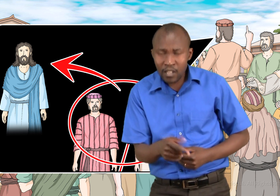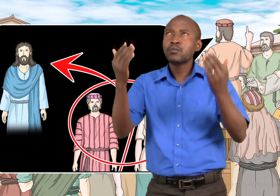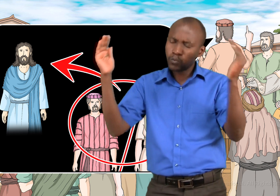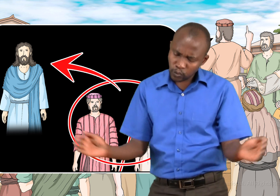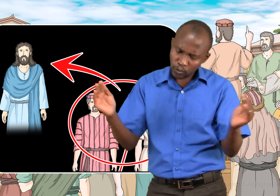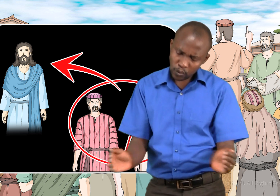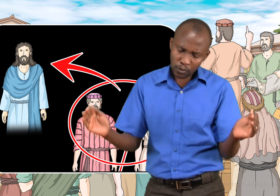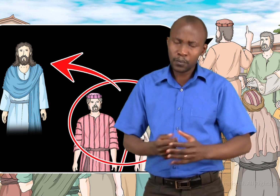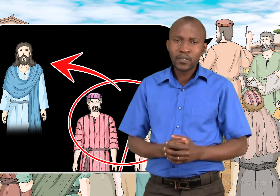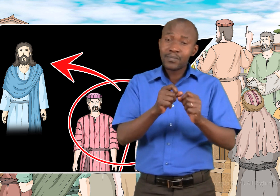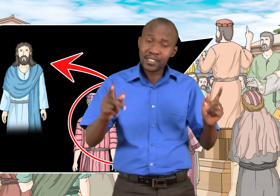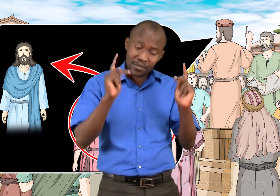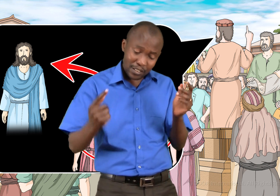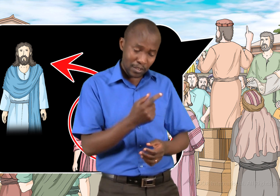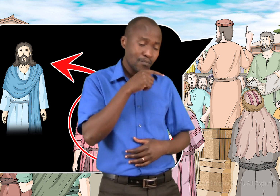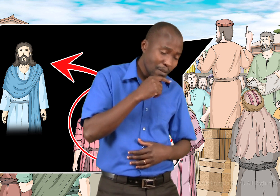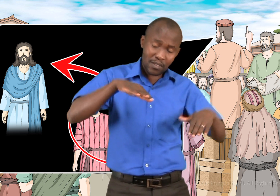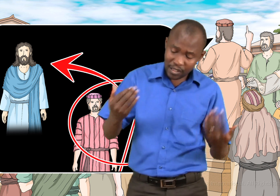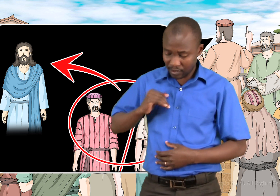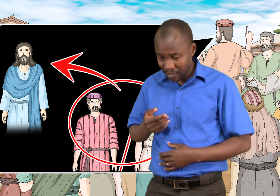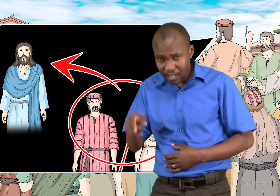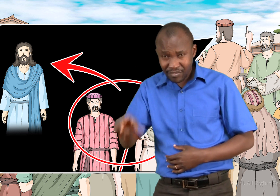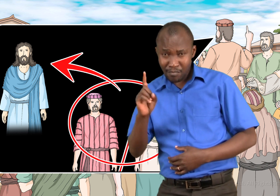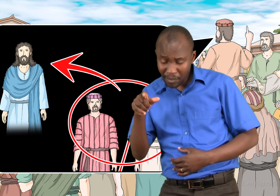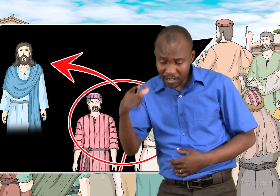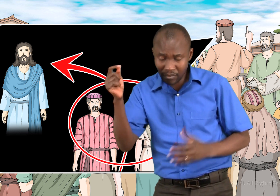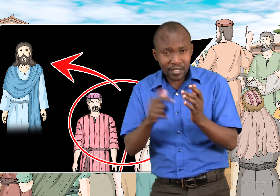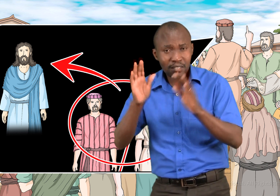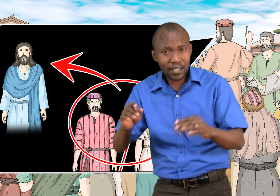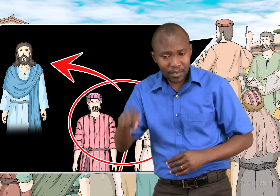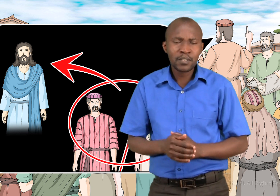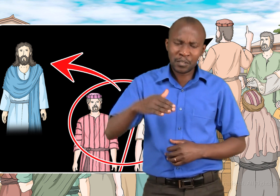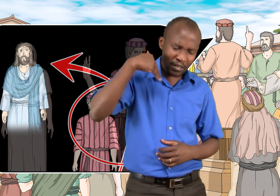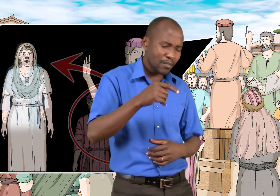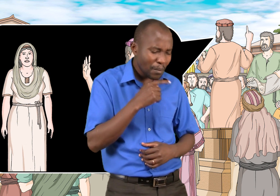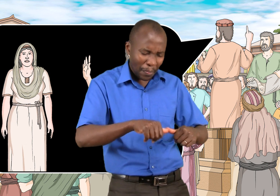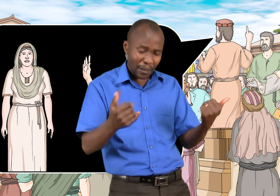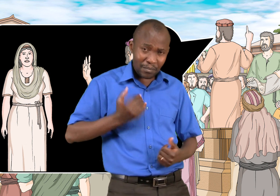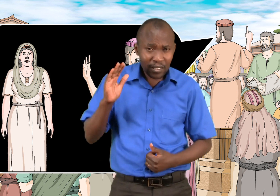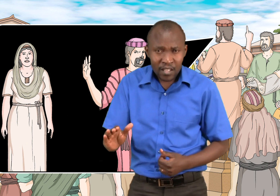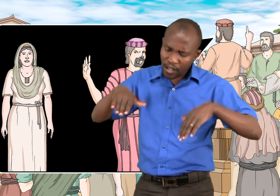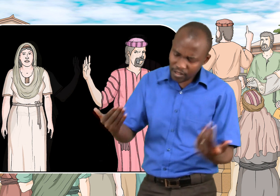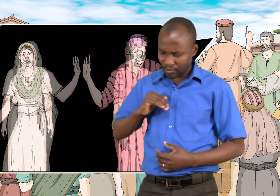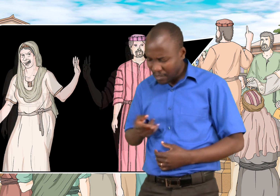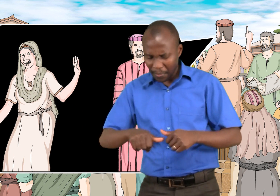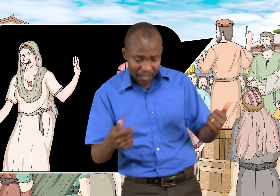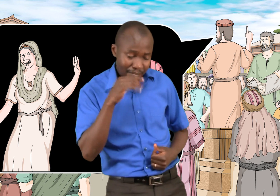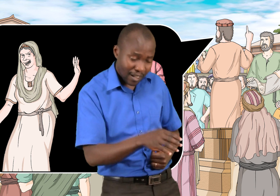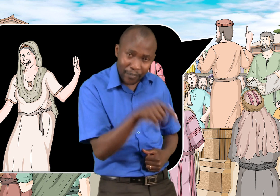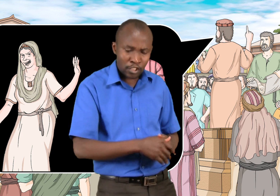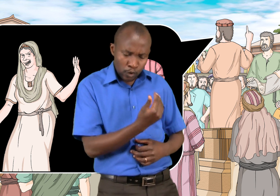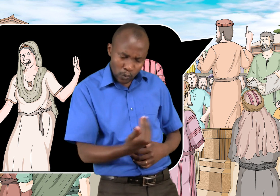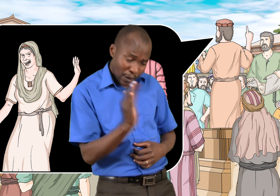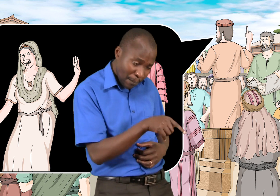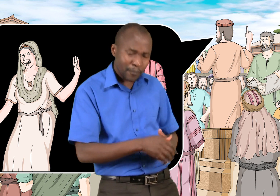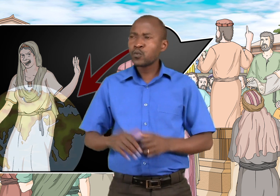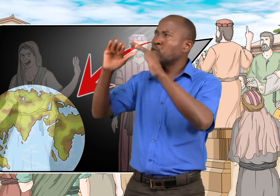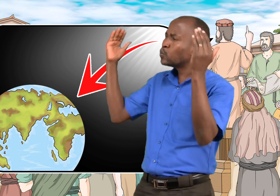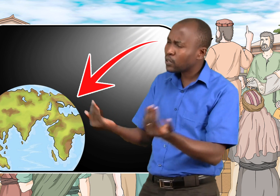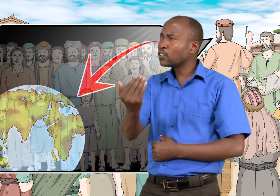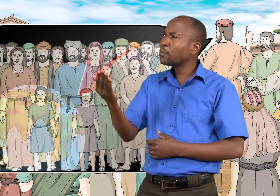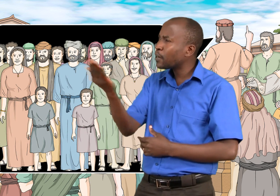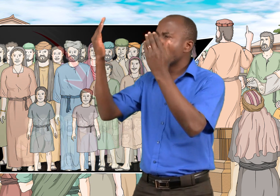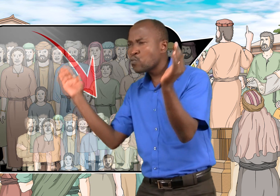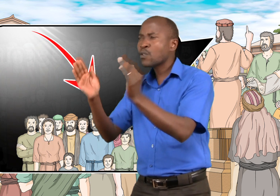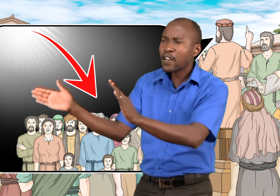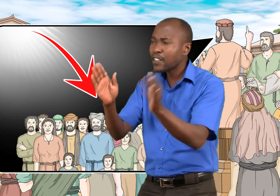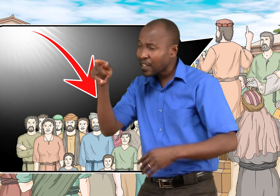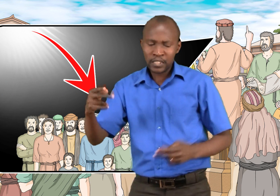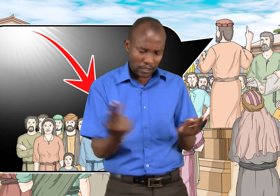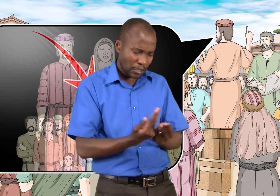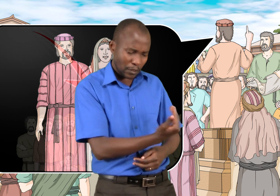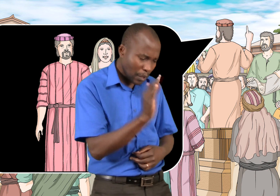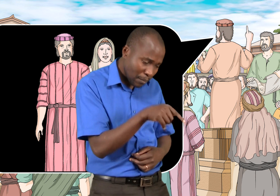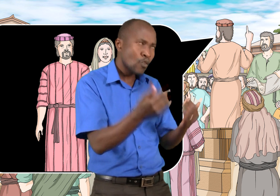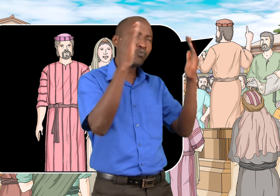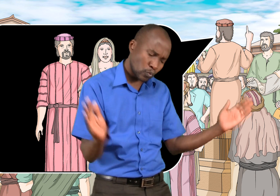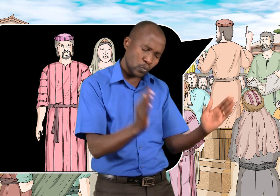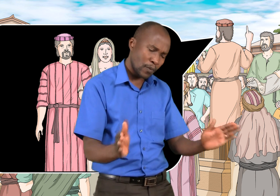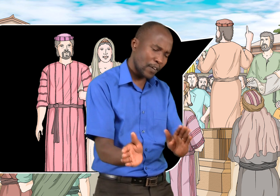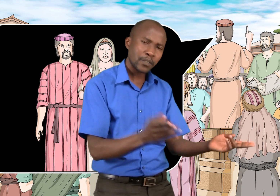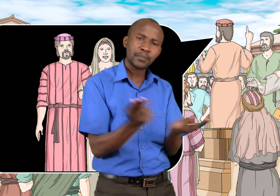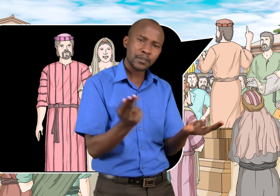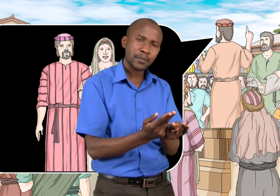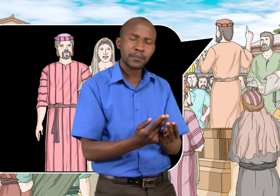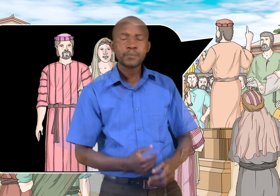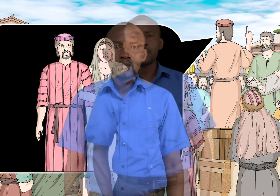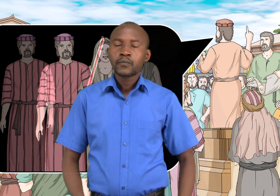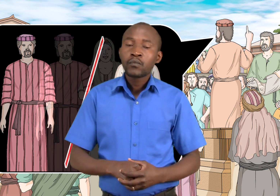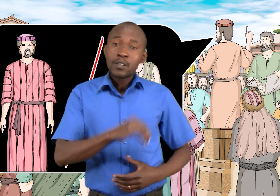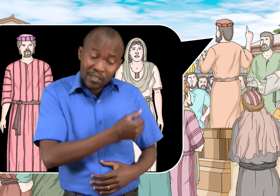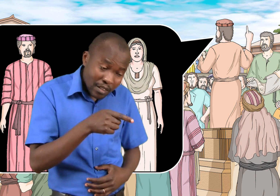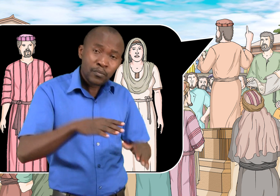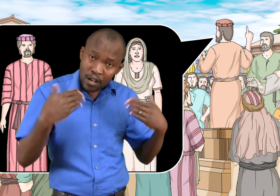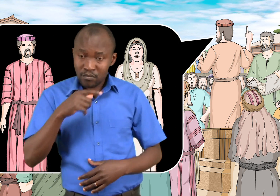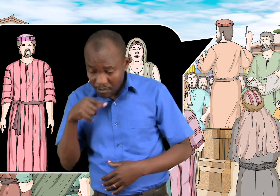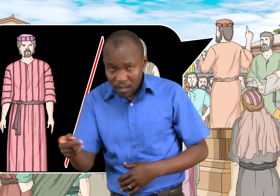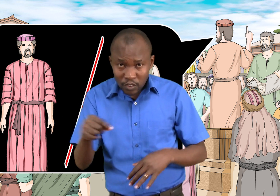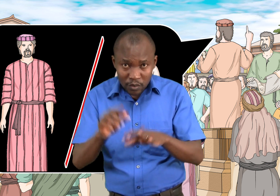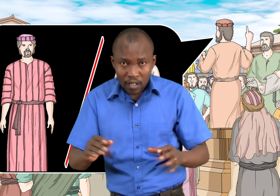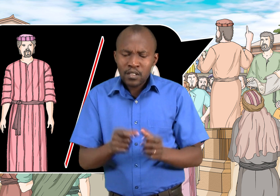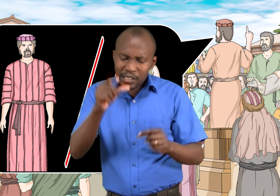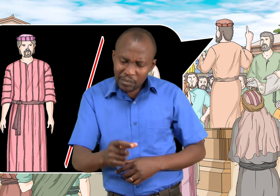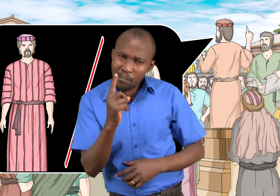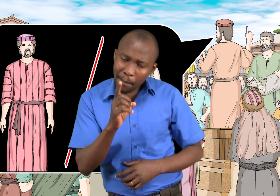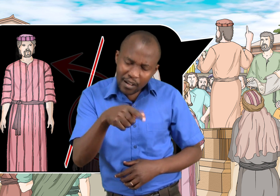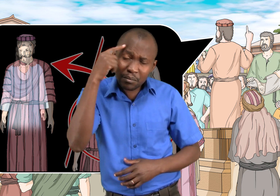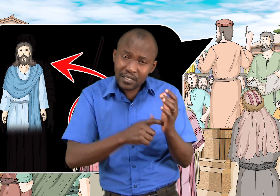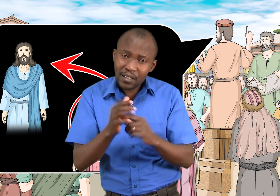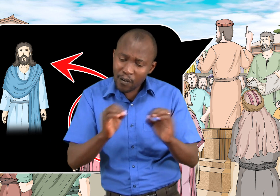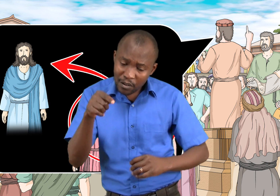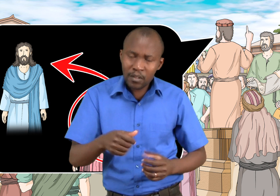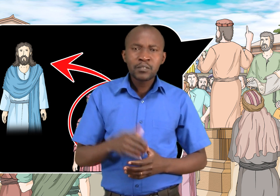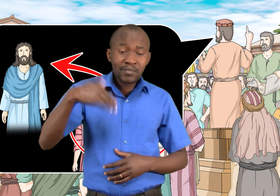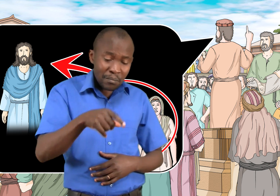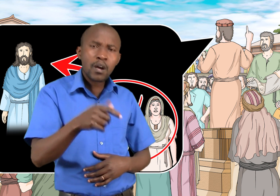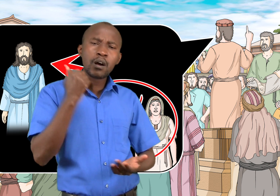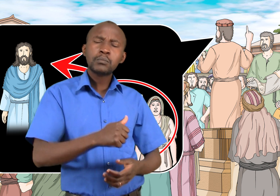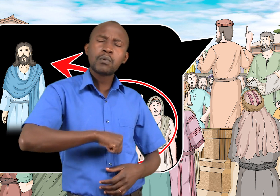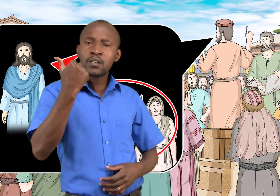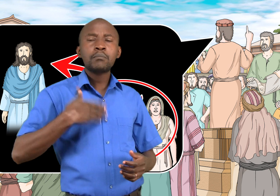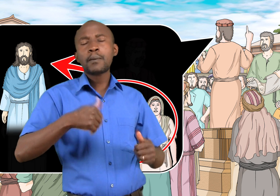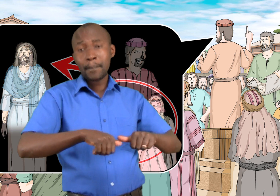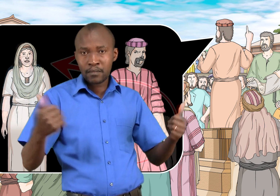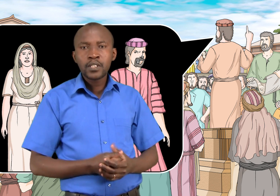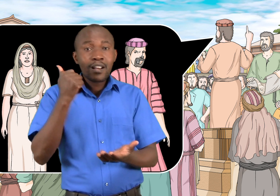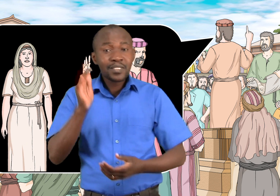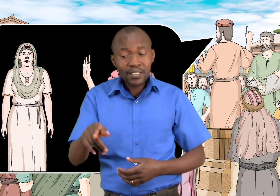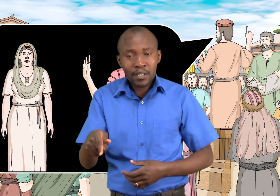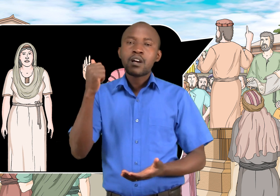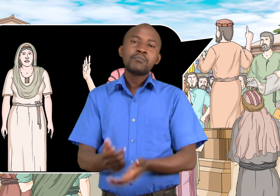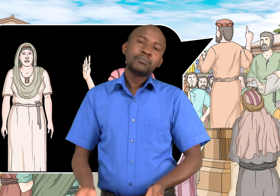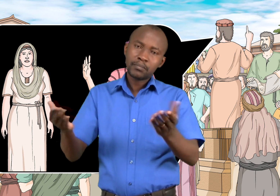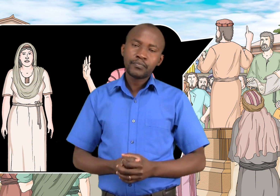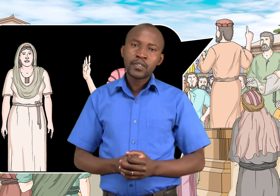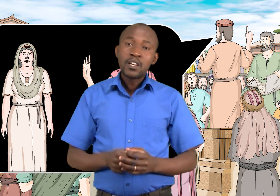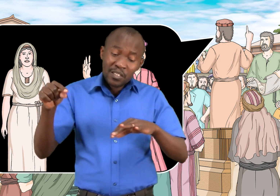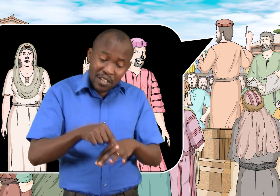Otherwise your children would be unclean, but now they are holy. But if the unbeliever leaves, let him go.